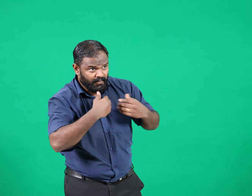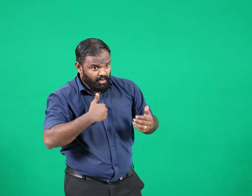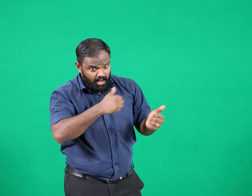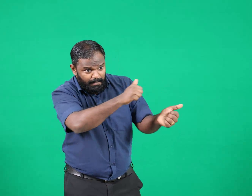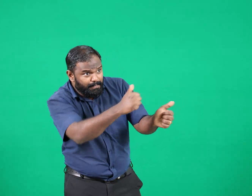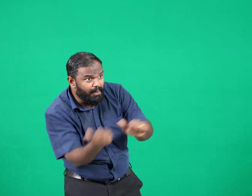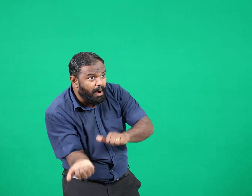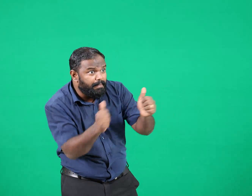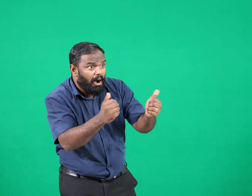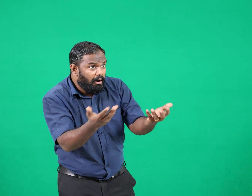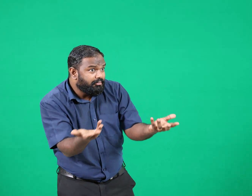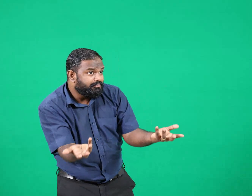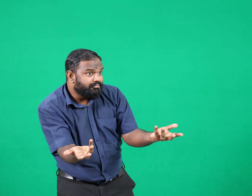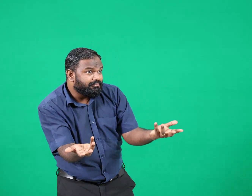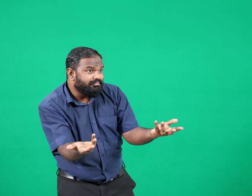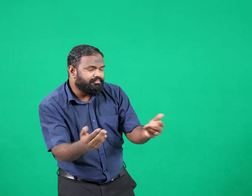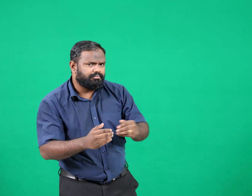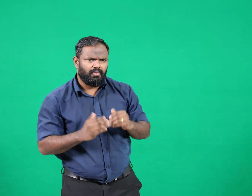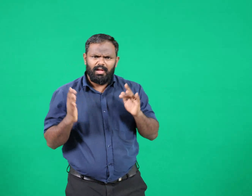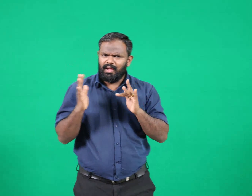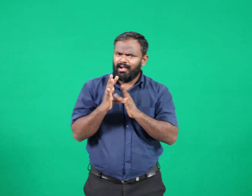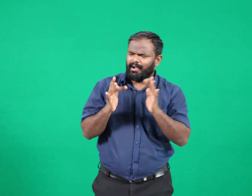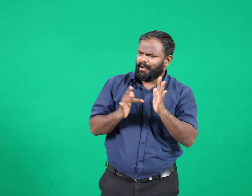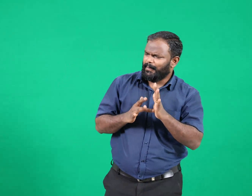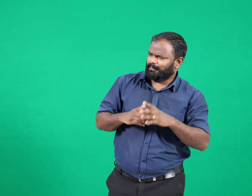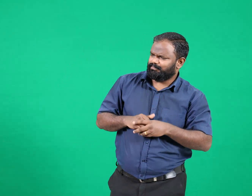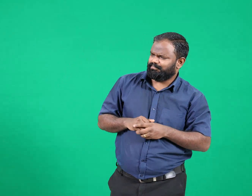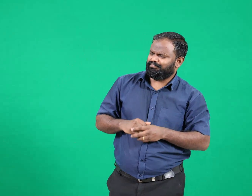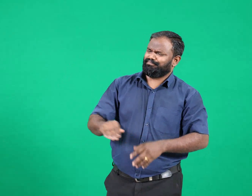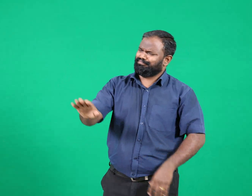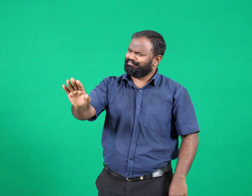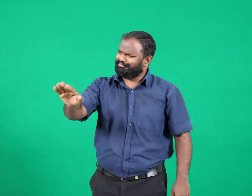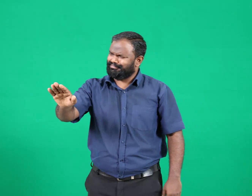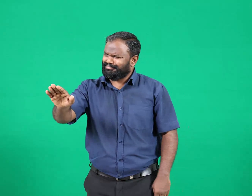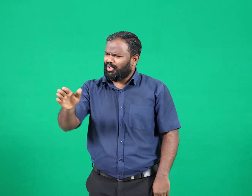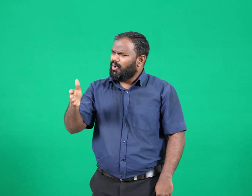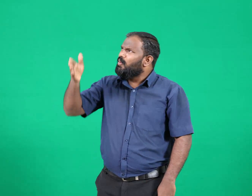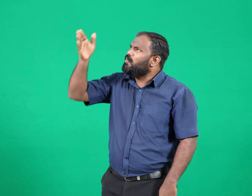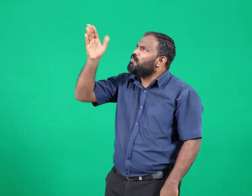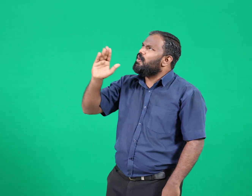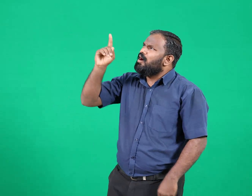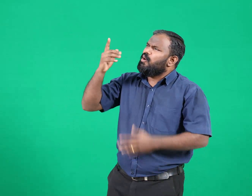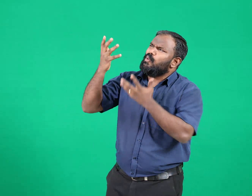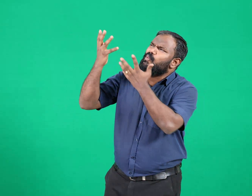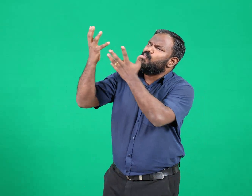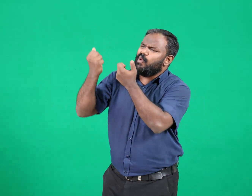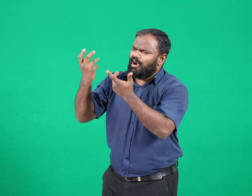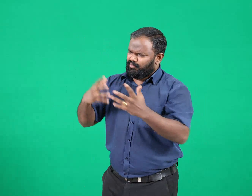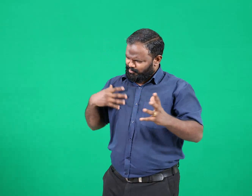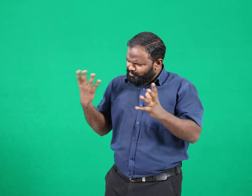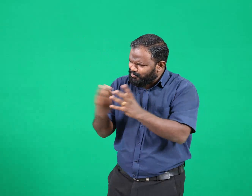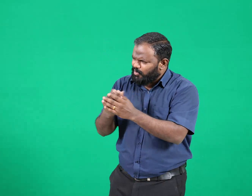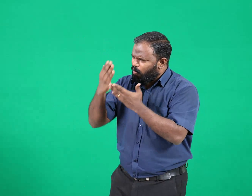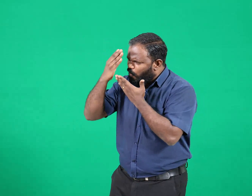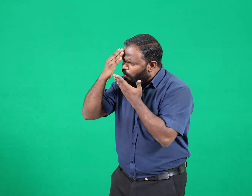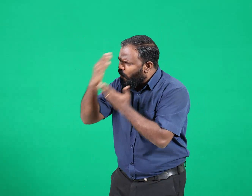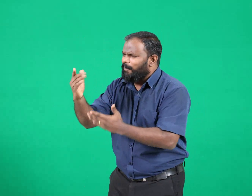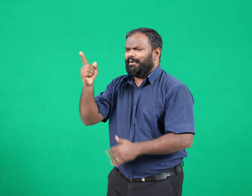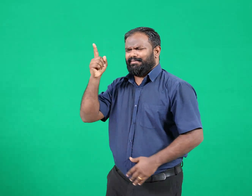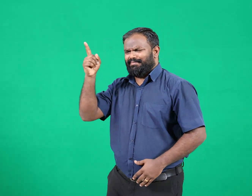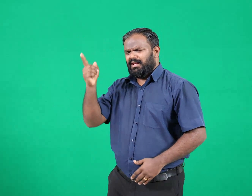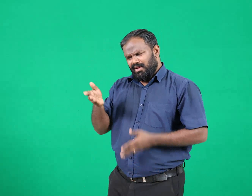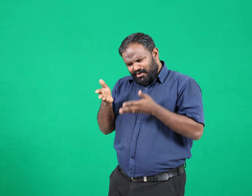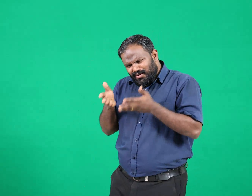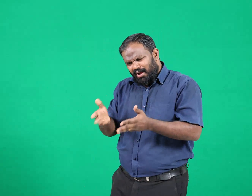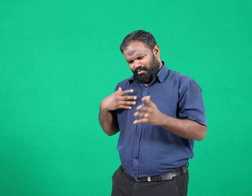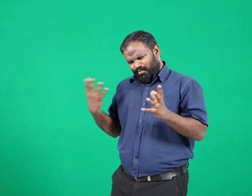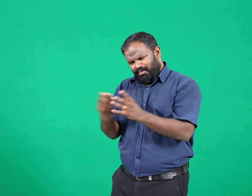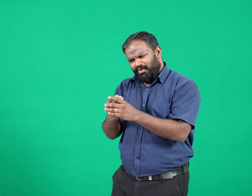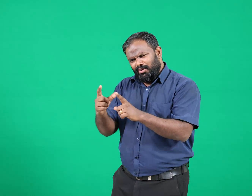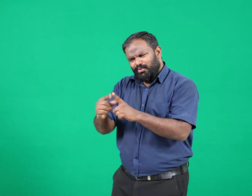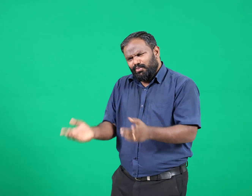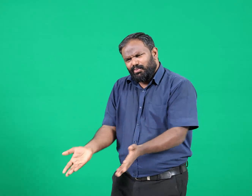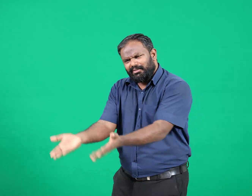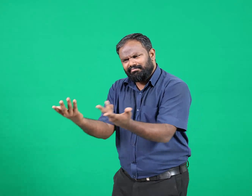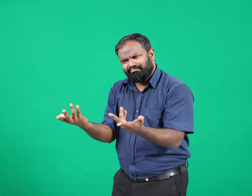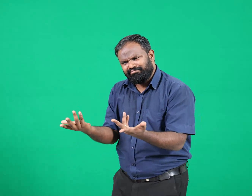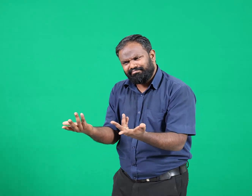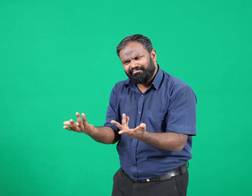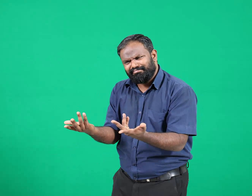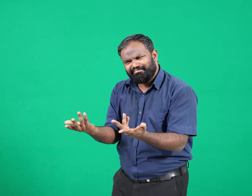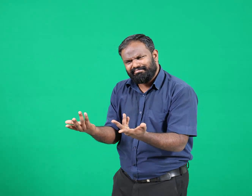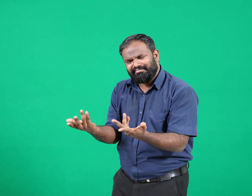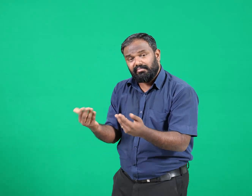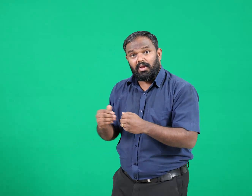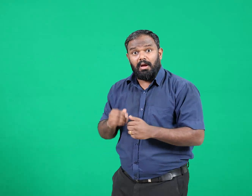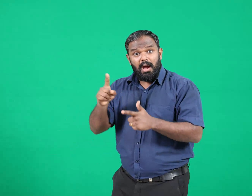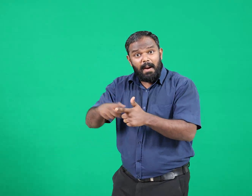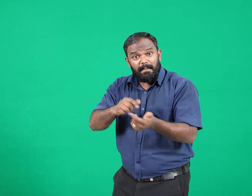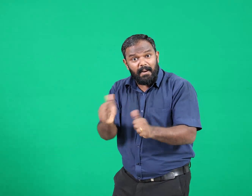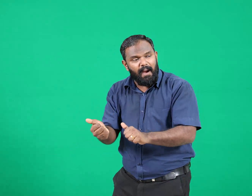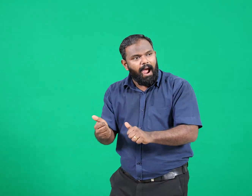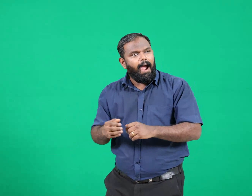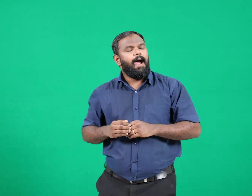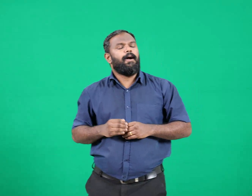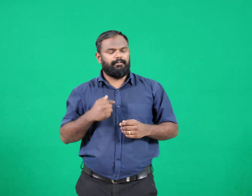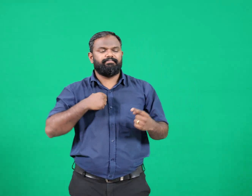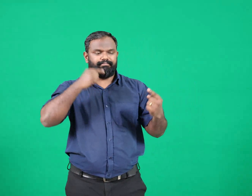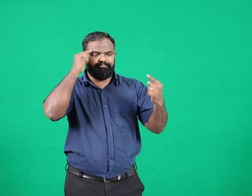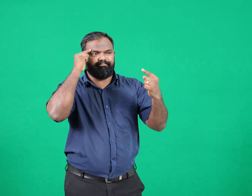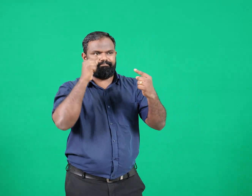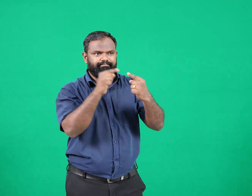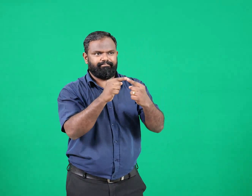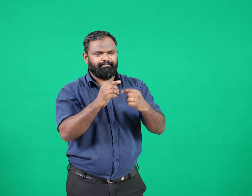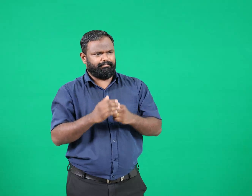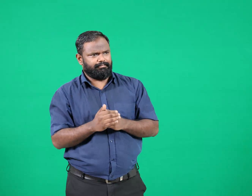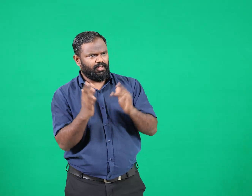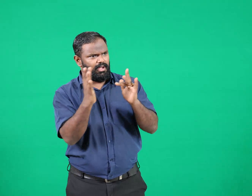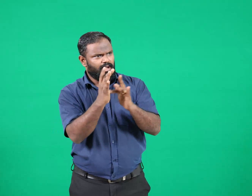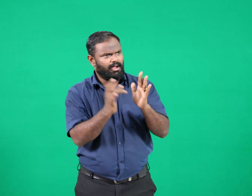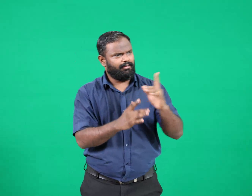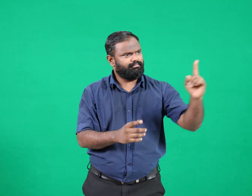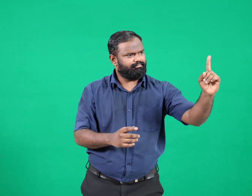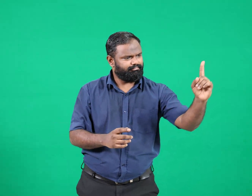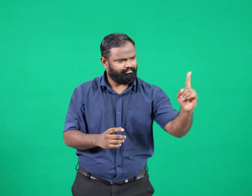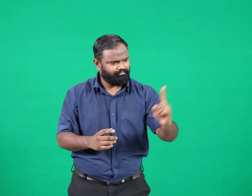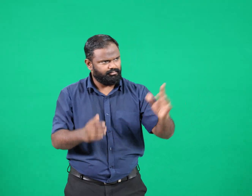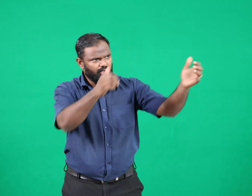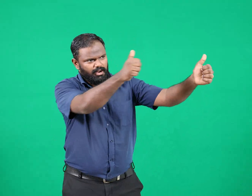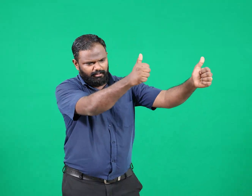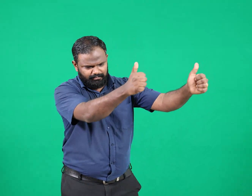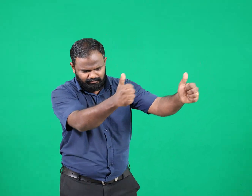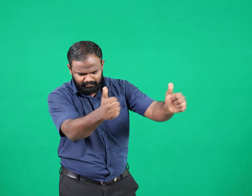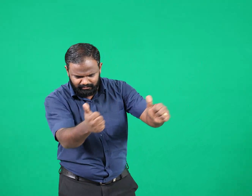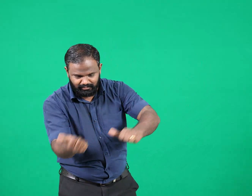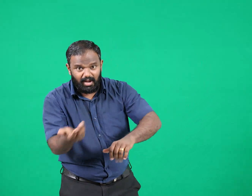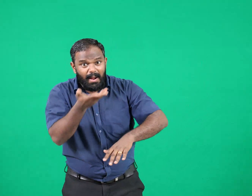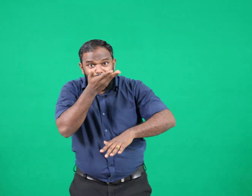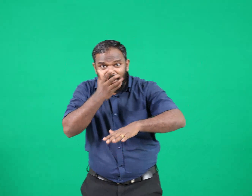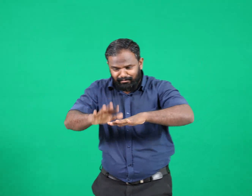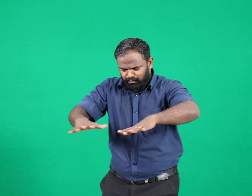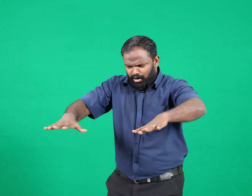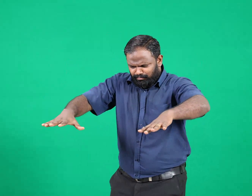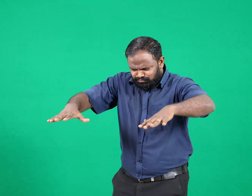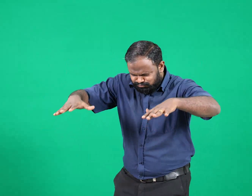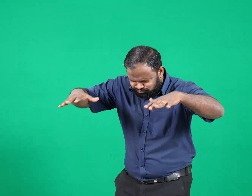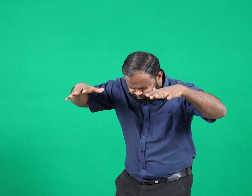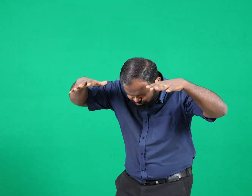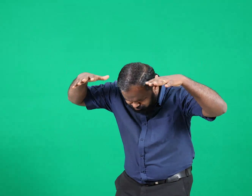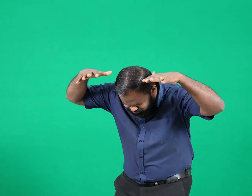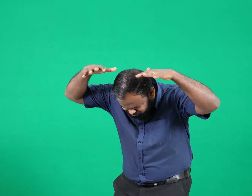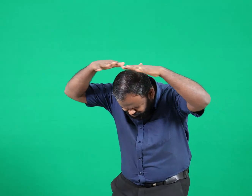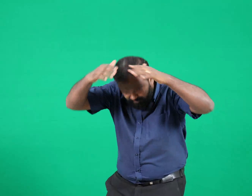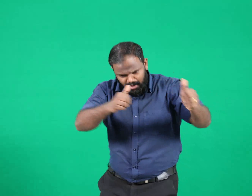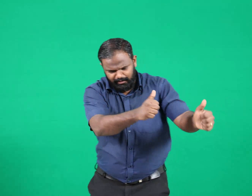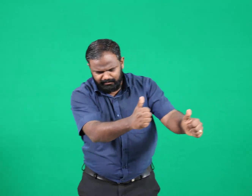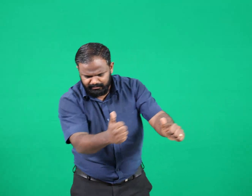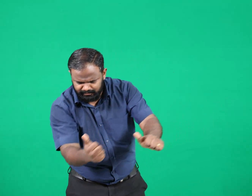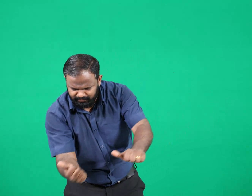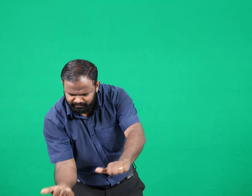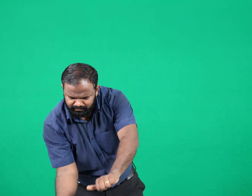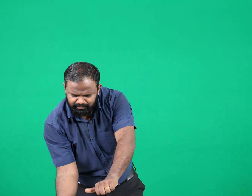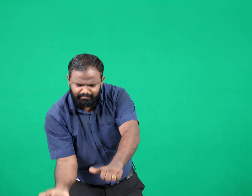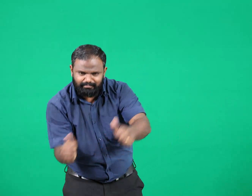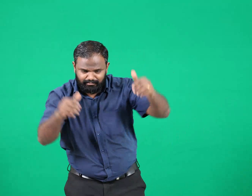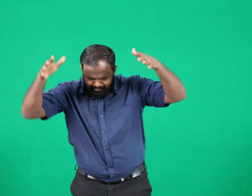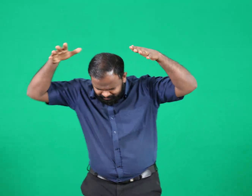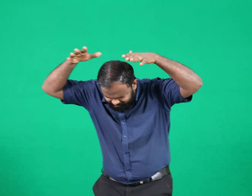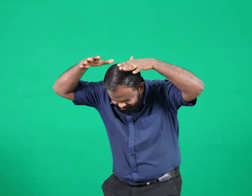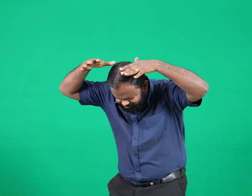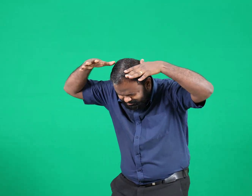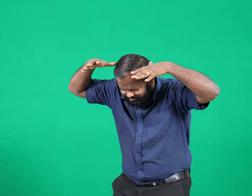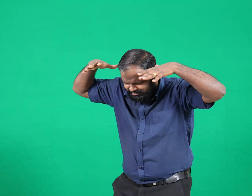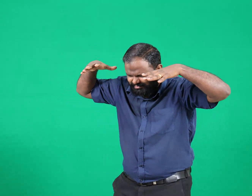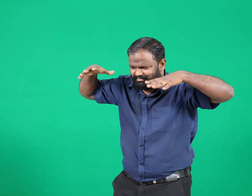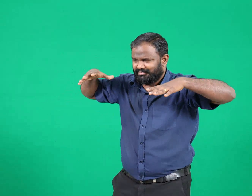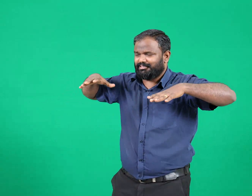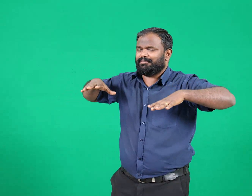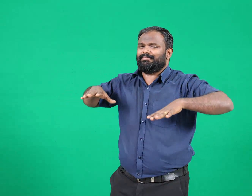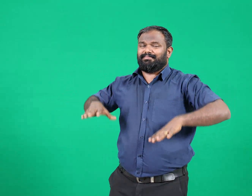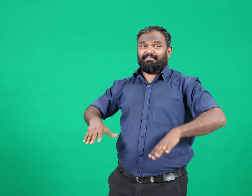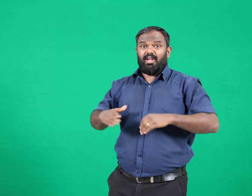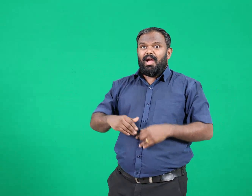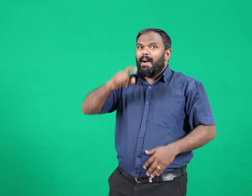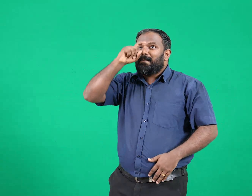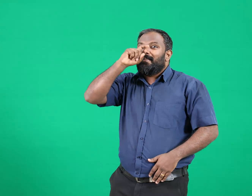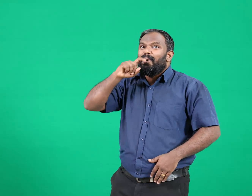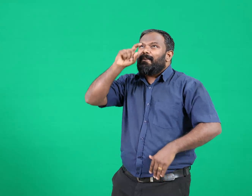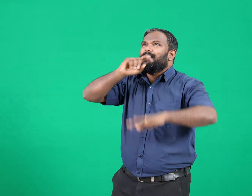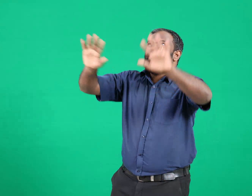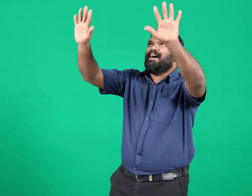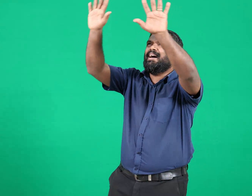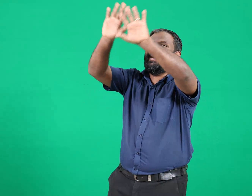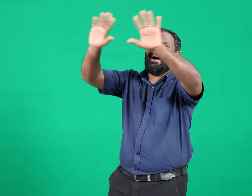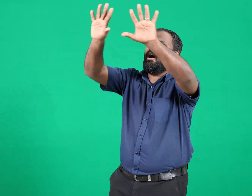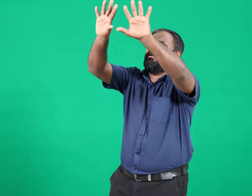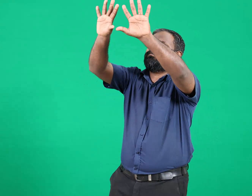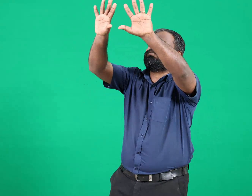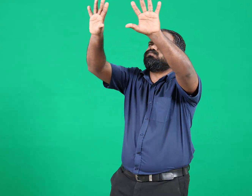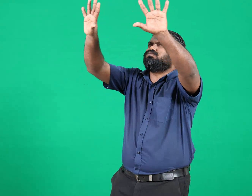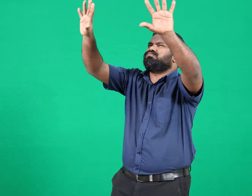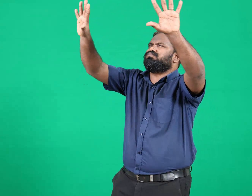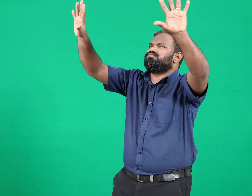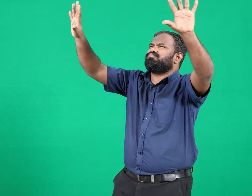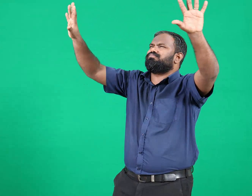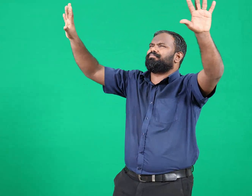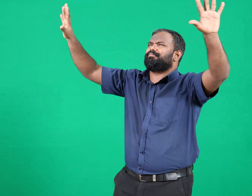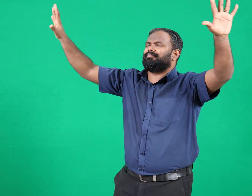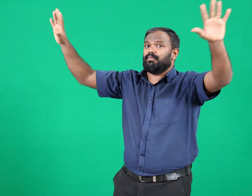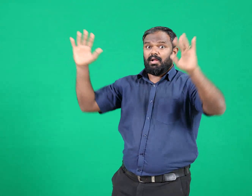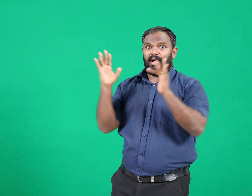" It is fitting for us to fulfill all righteousness in this way." Then John permitted Him. As soon as Jesus was baptized, He went up out of the water.